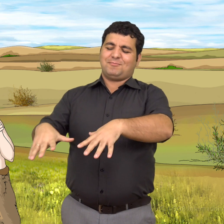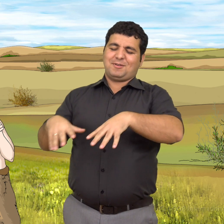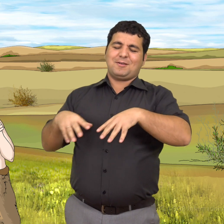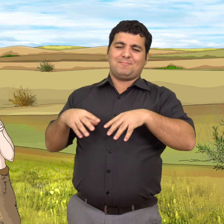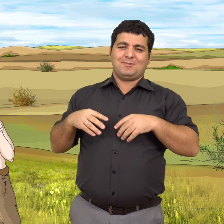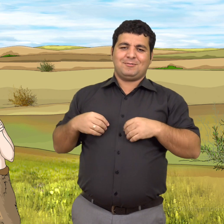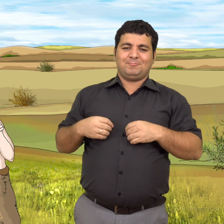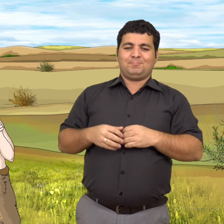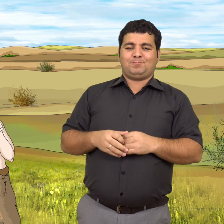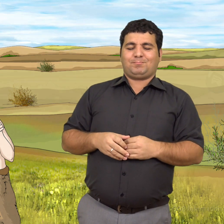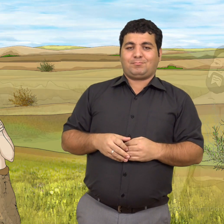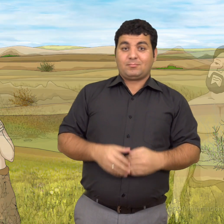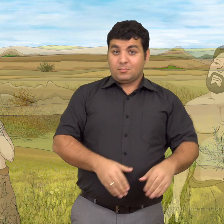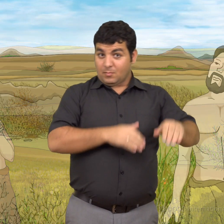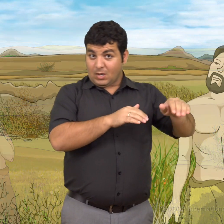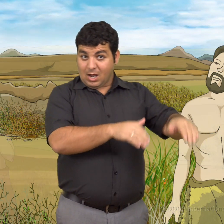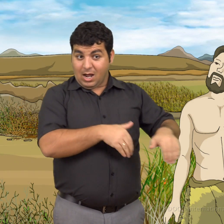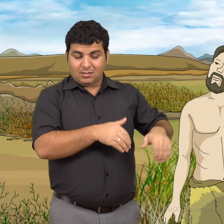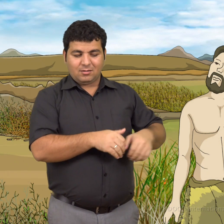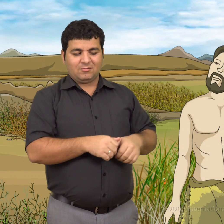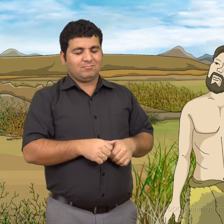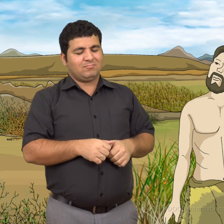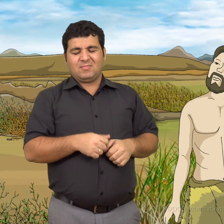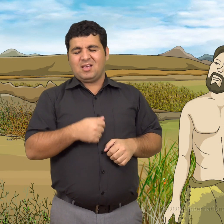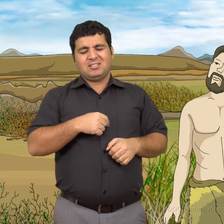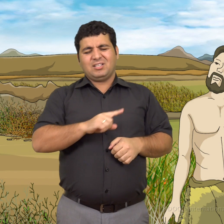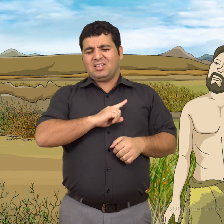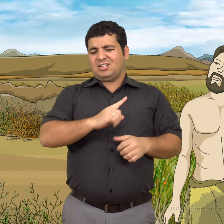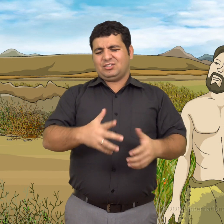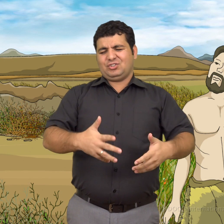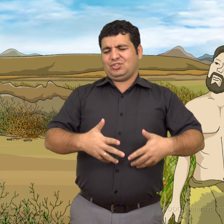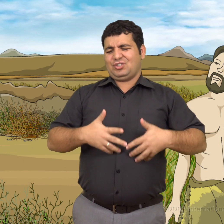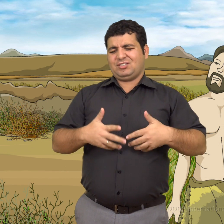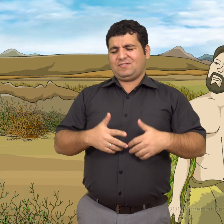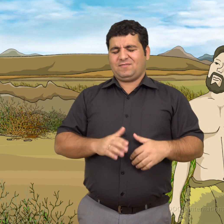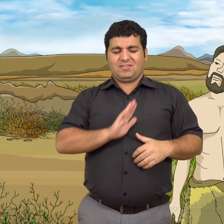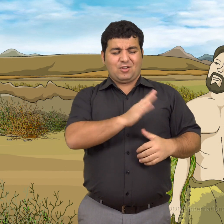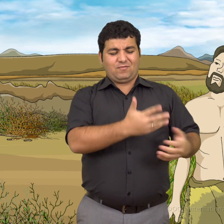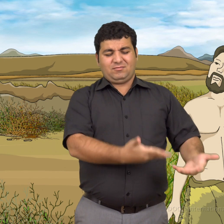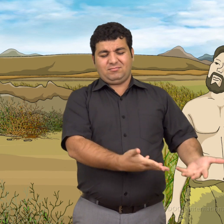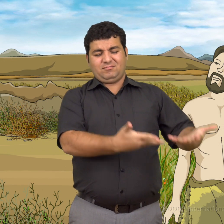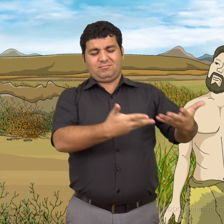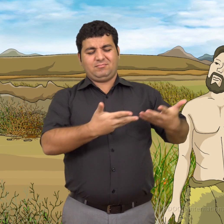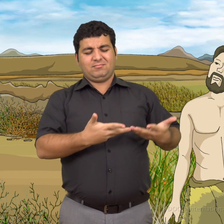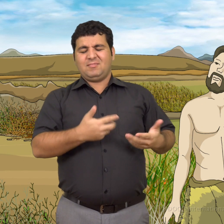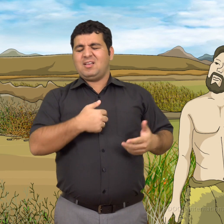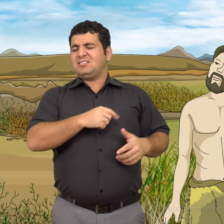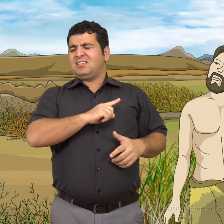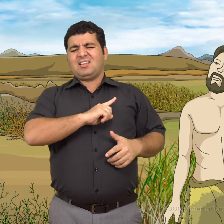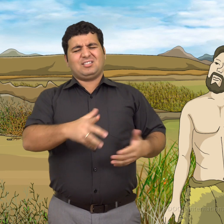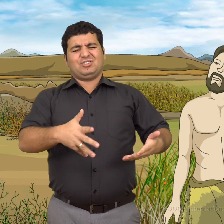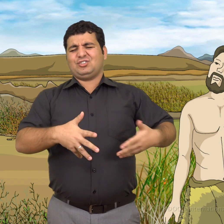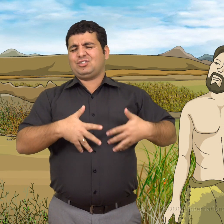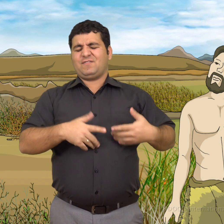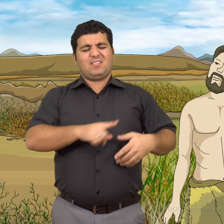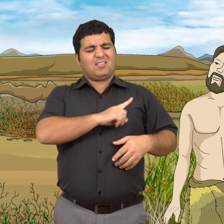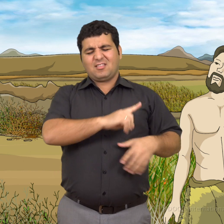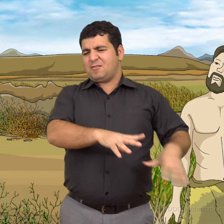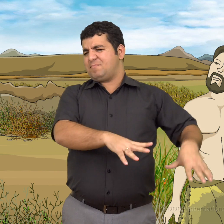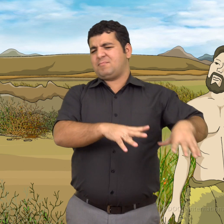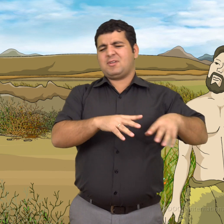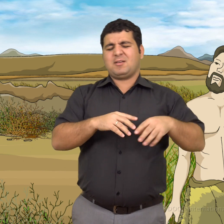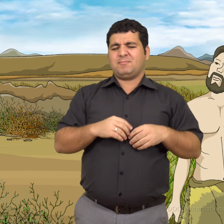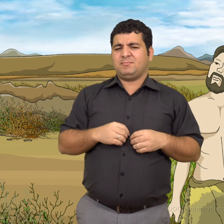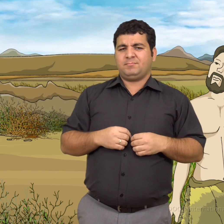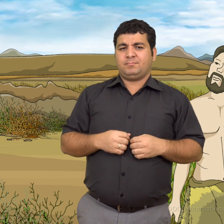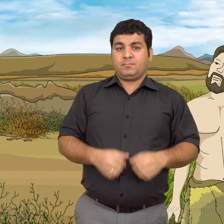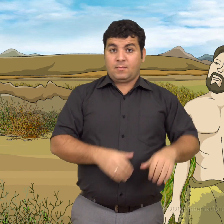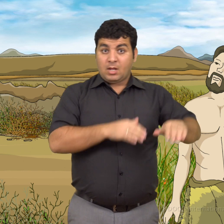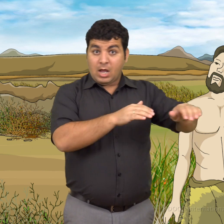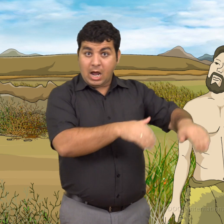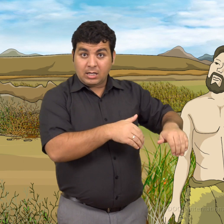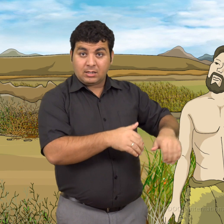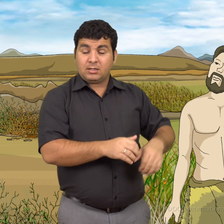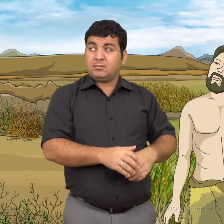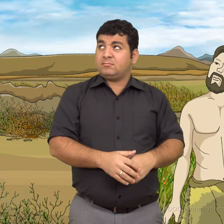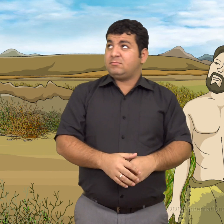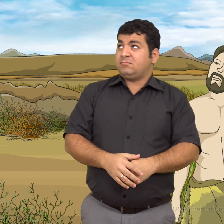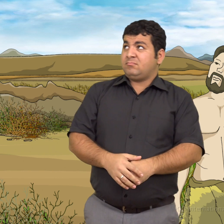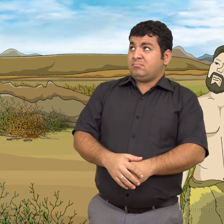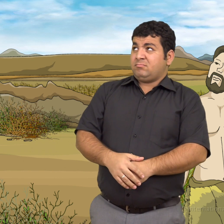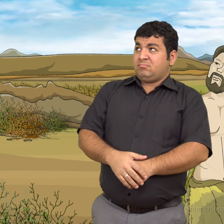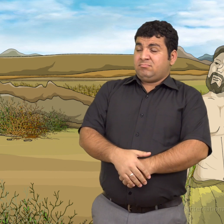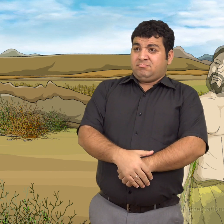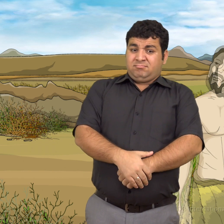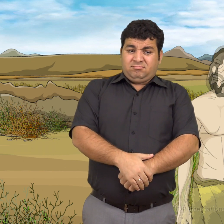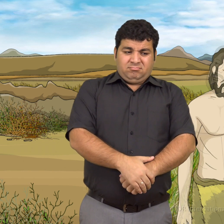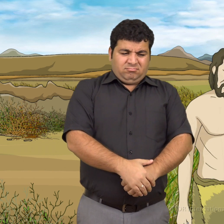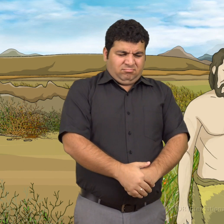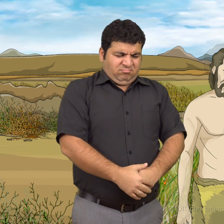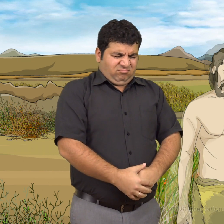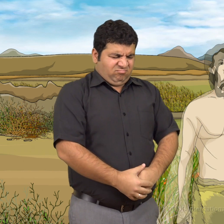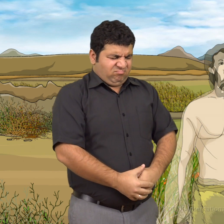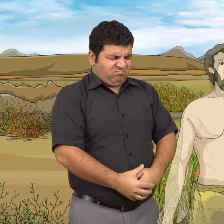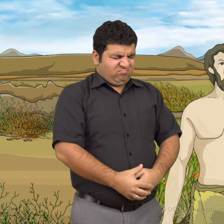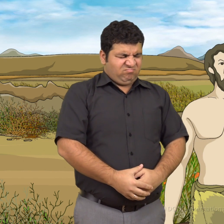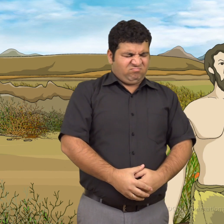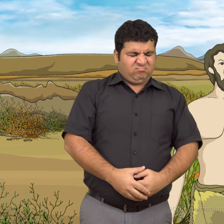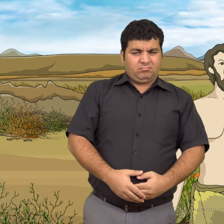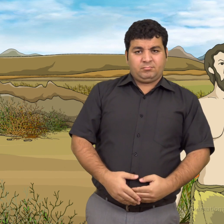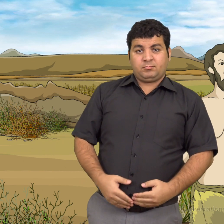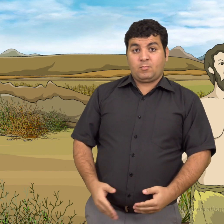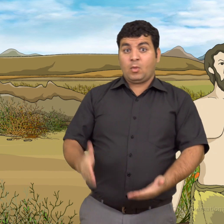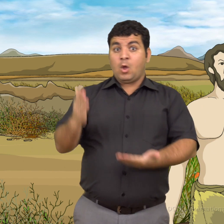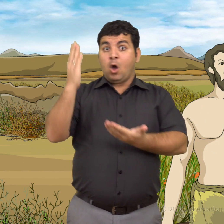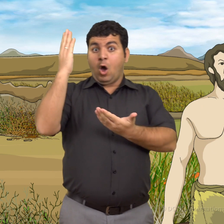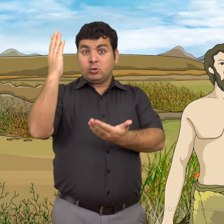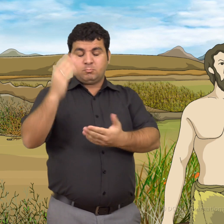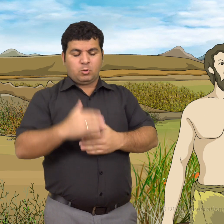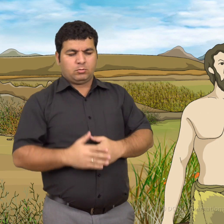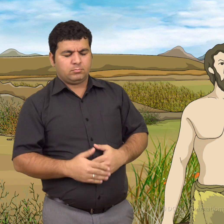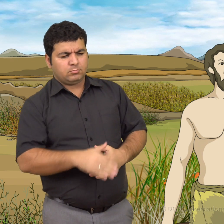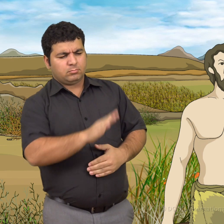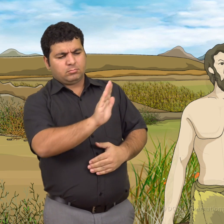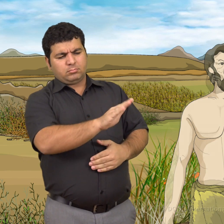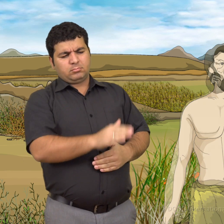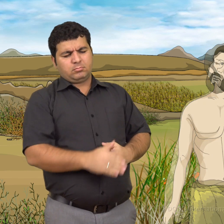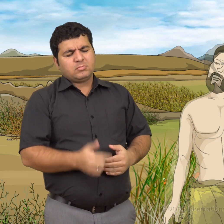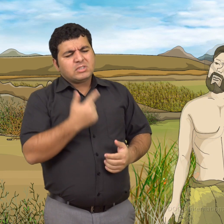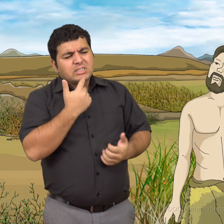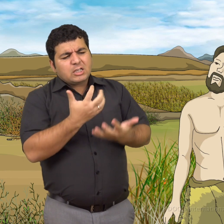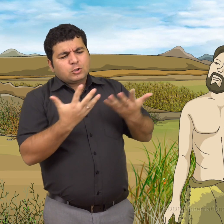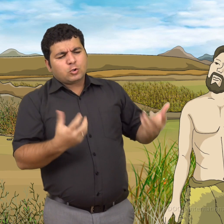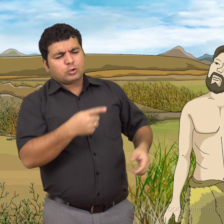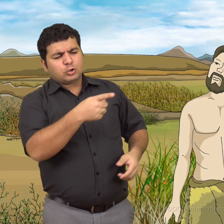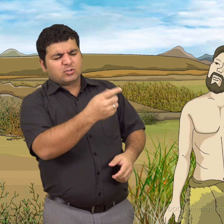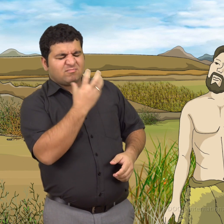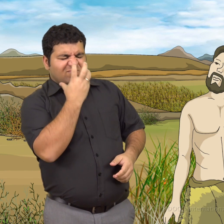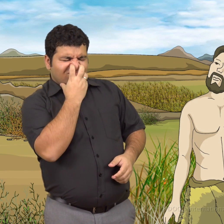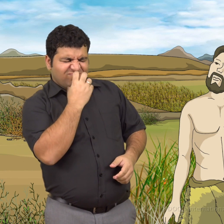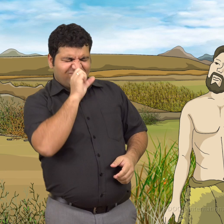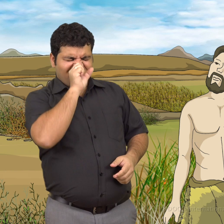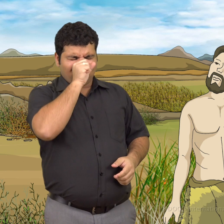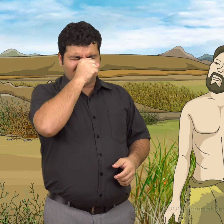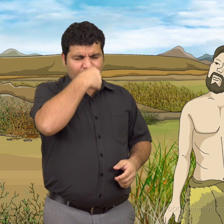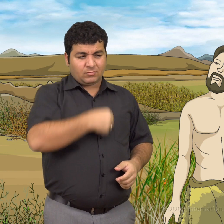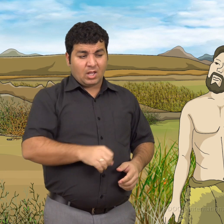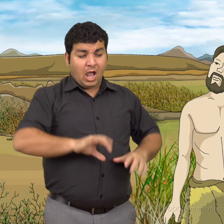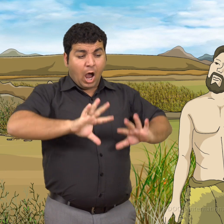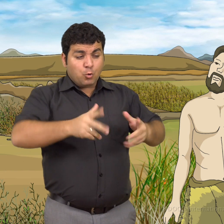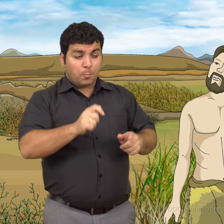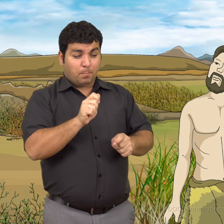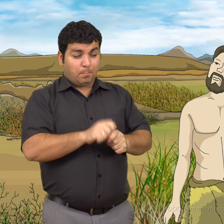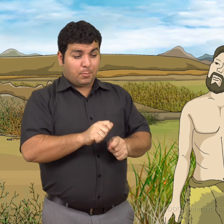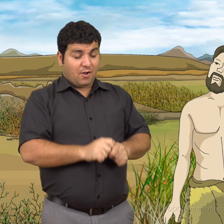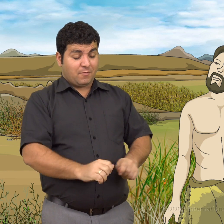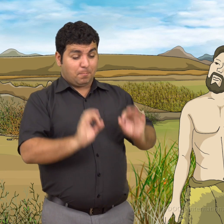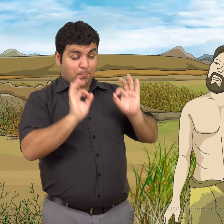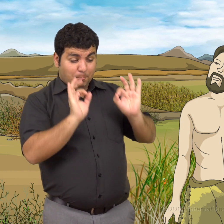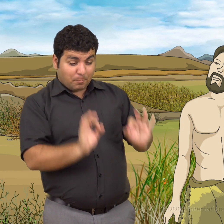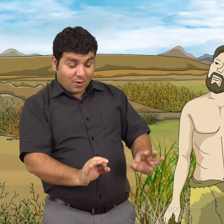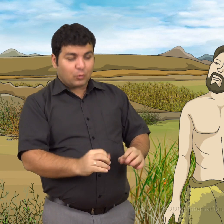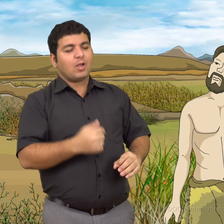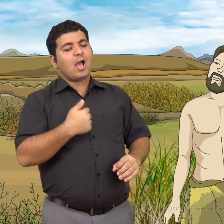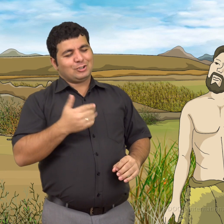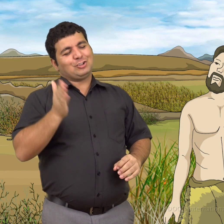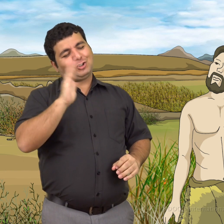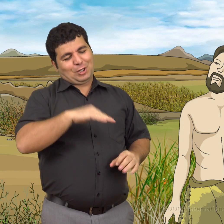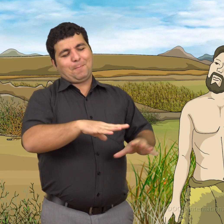So Cain became very angry, and his countenance fell. “Why are you angry,” said the LORD to Cain, “and why has your countenance fallen?